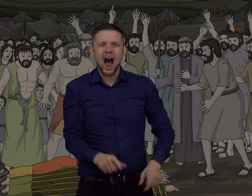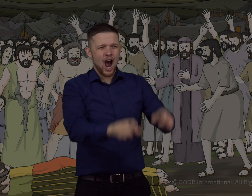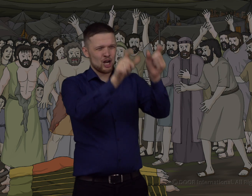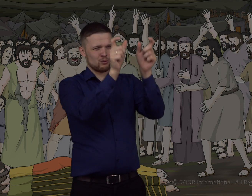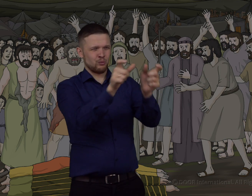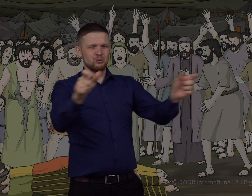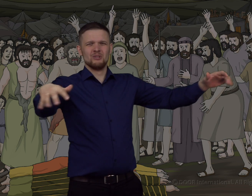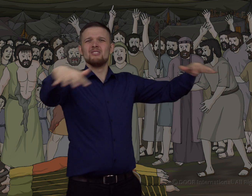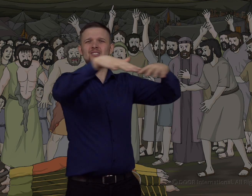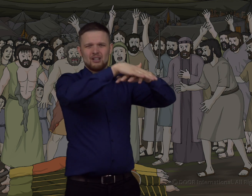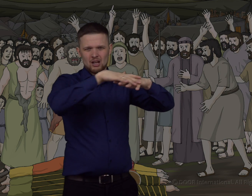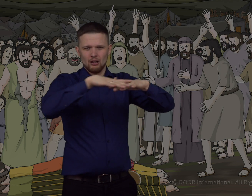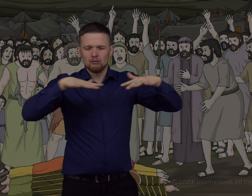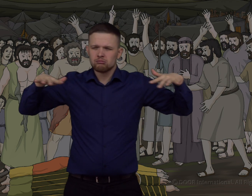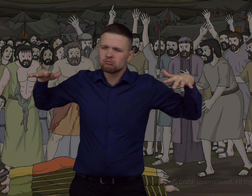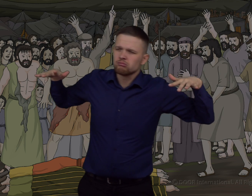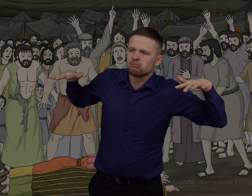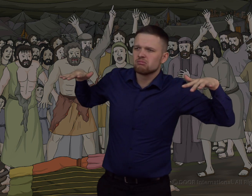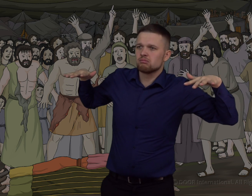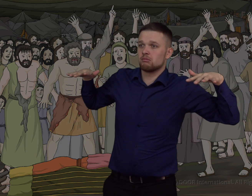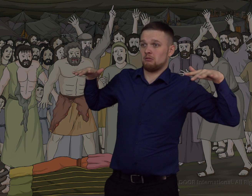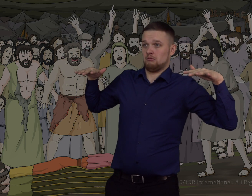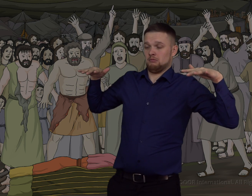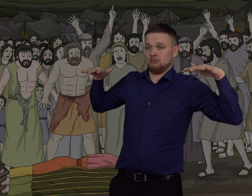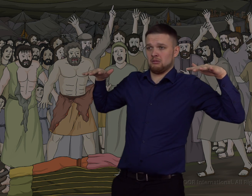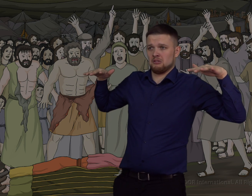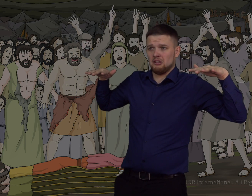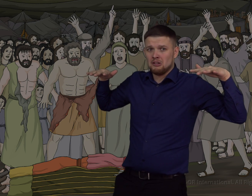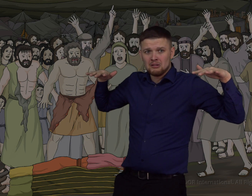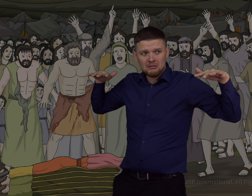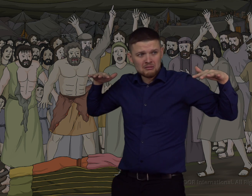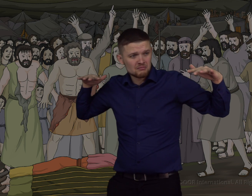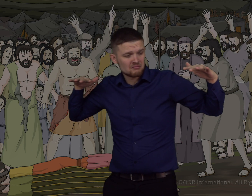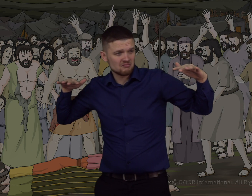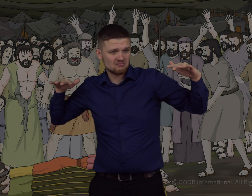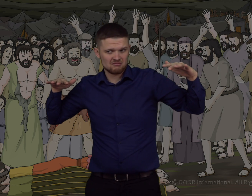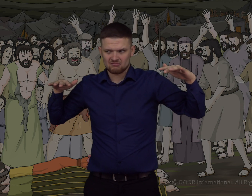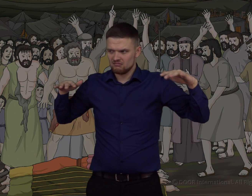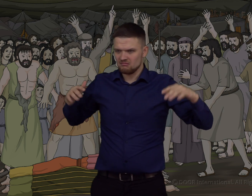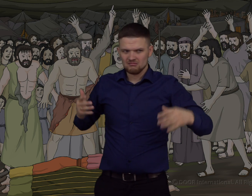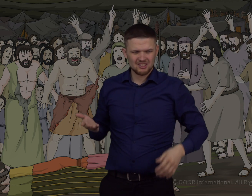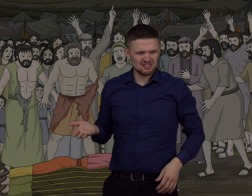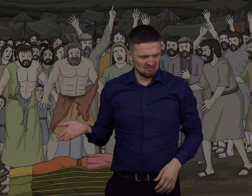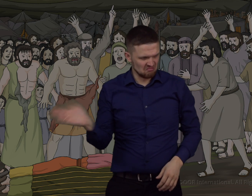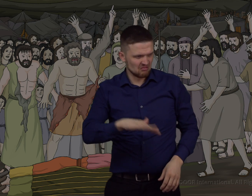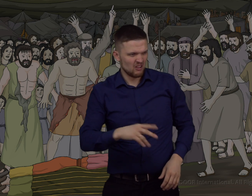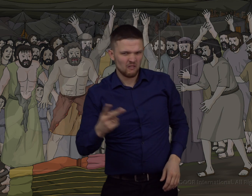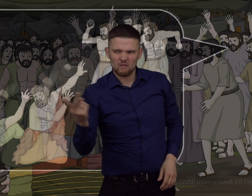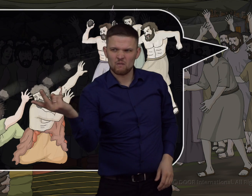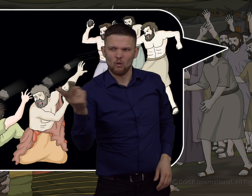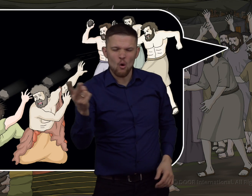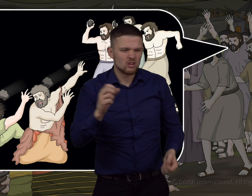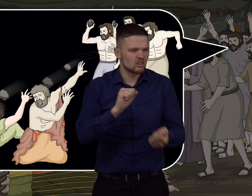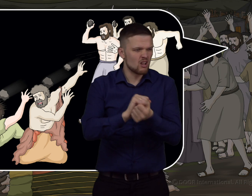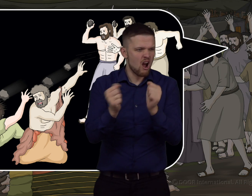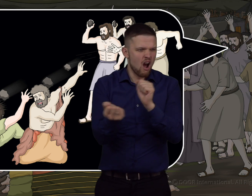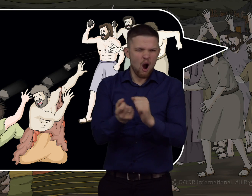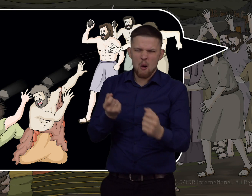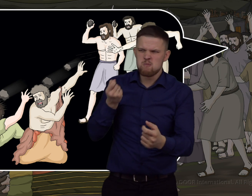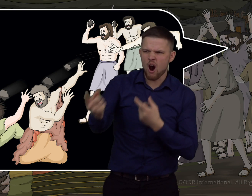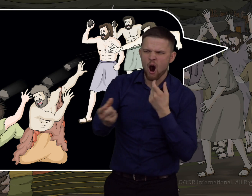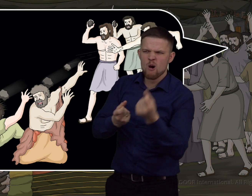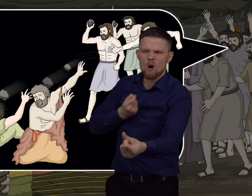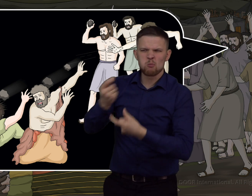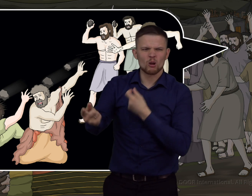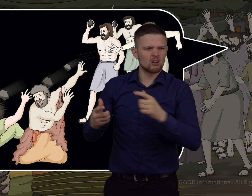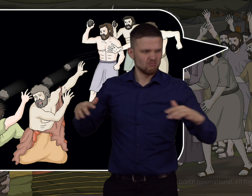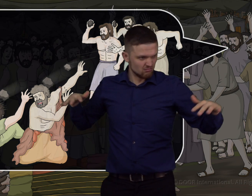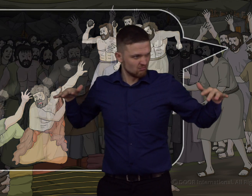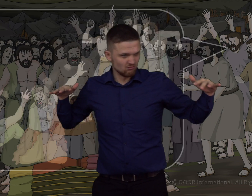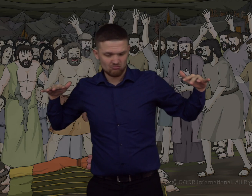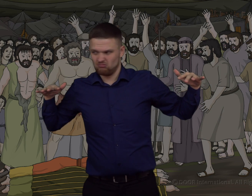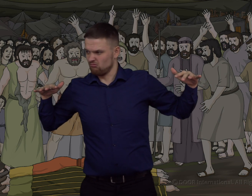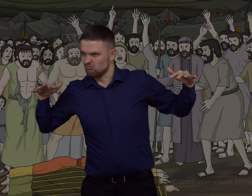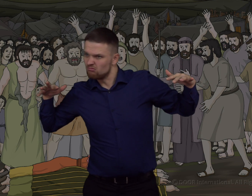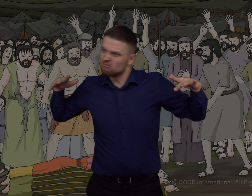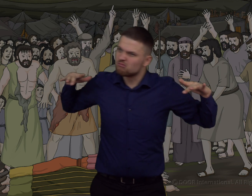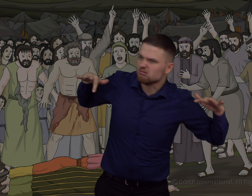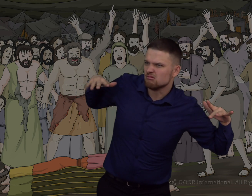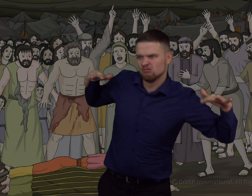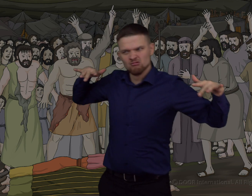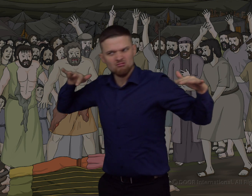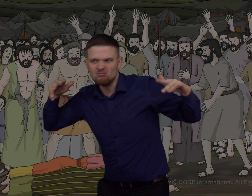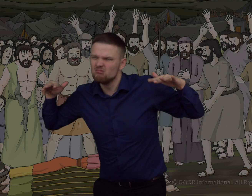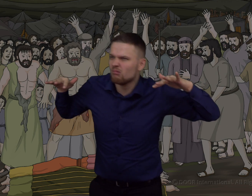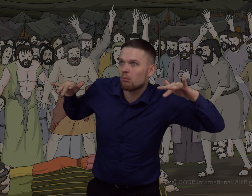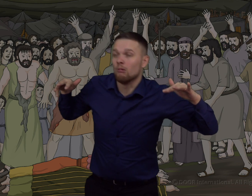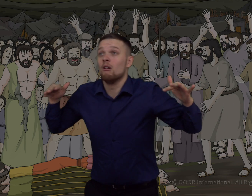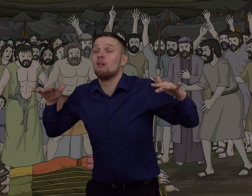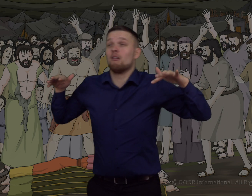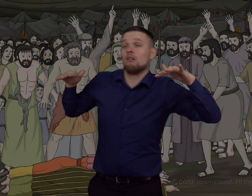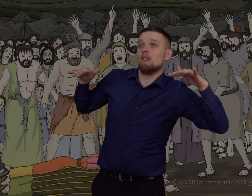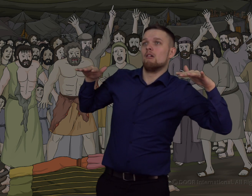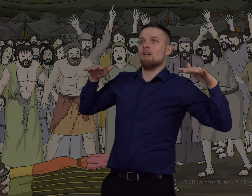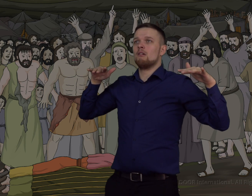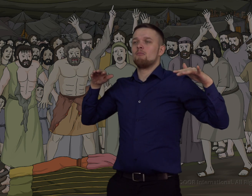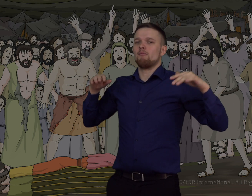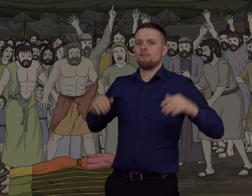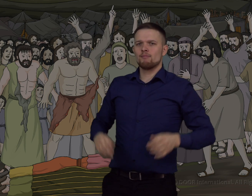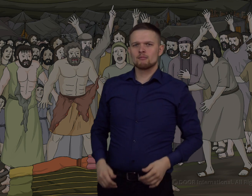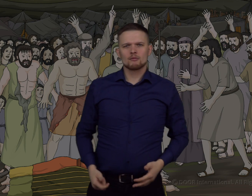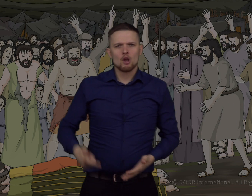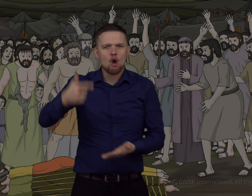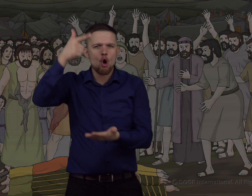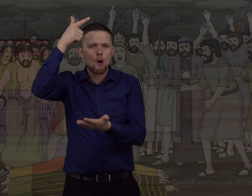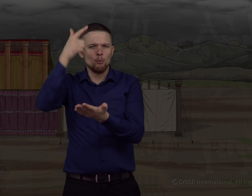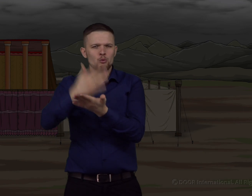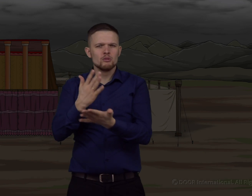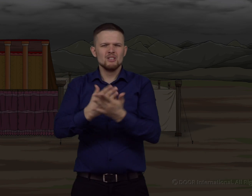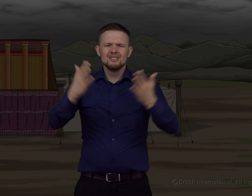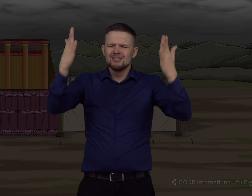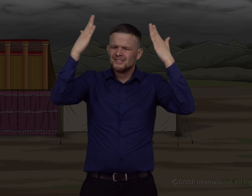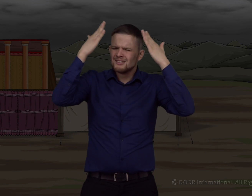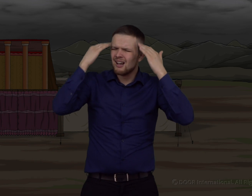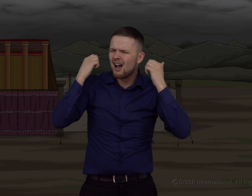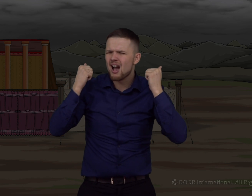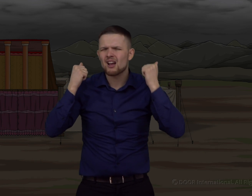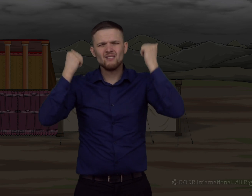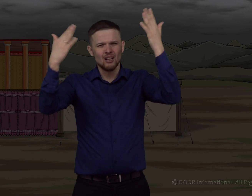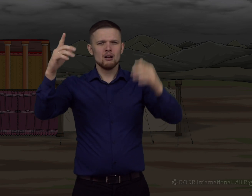But the whole congregation threatened to stone Joshua and Caleb.